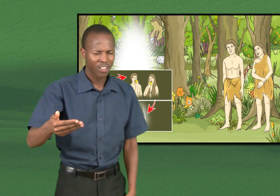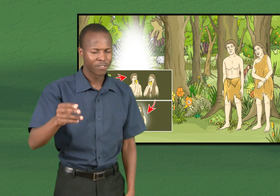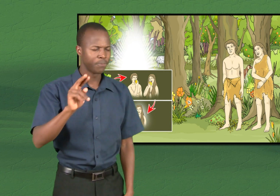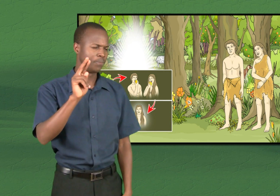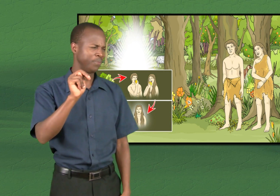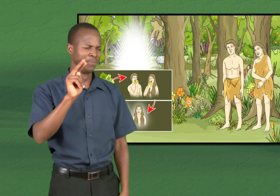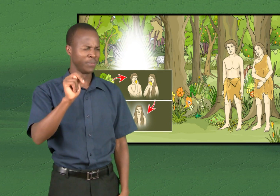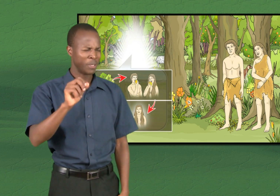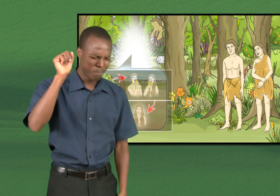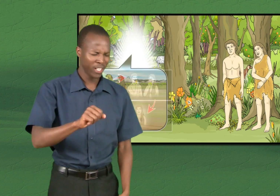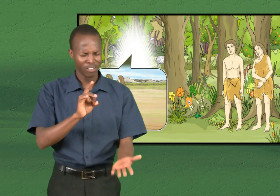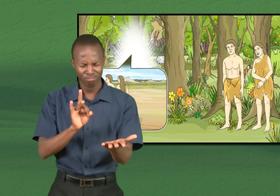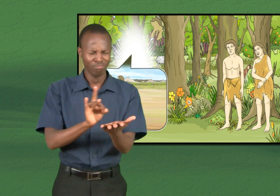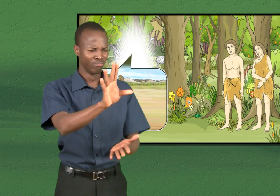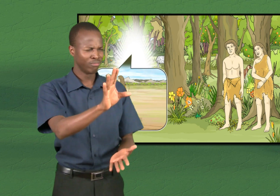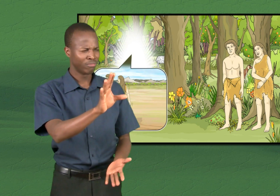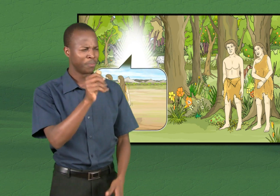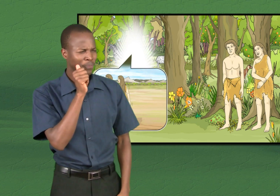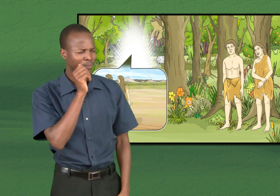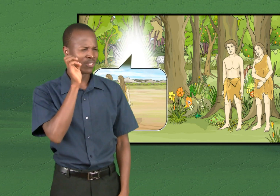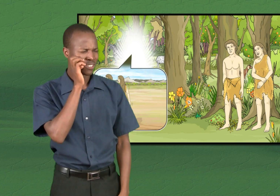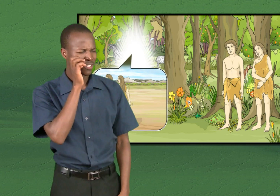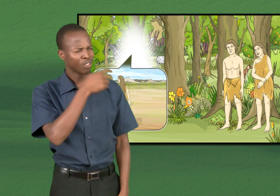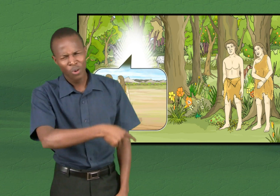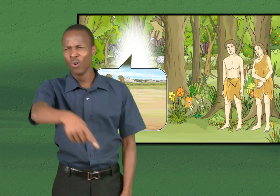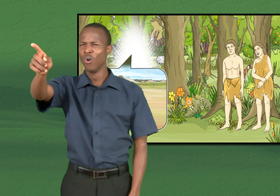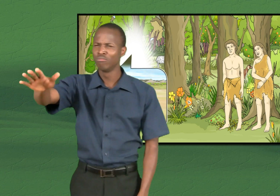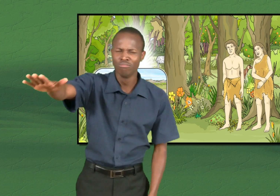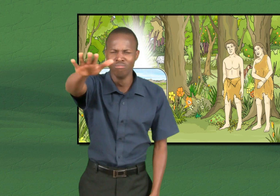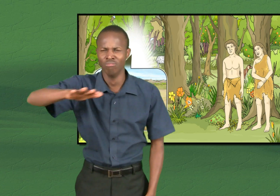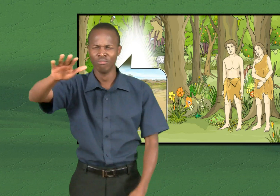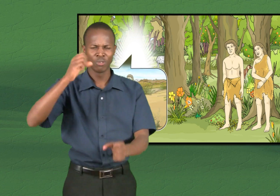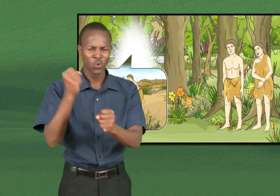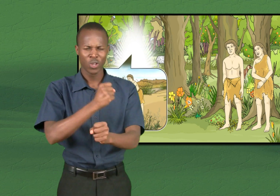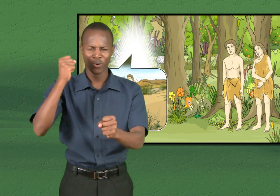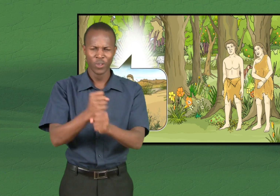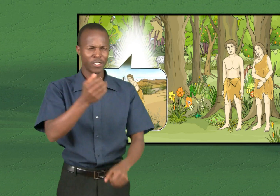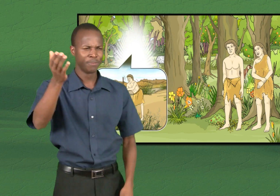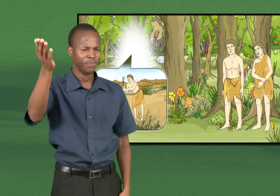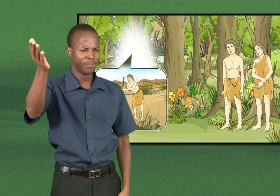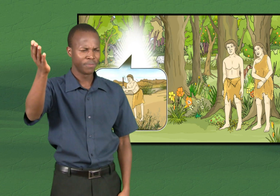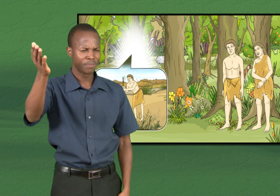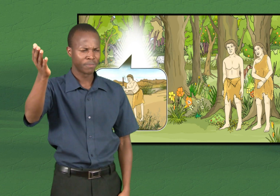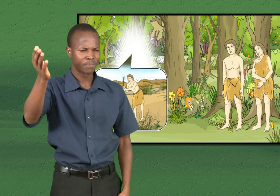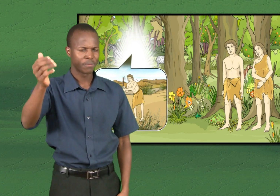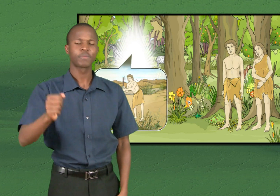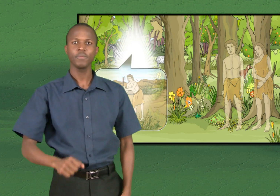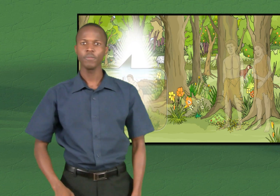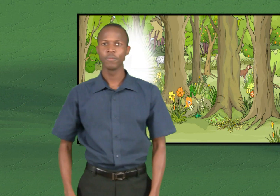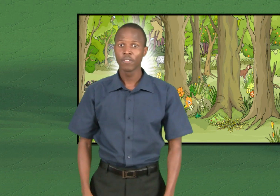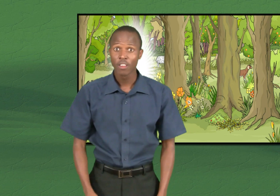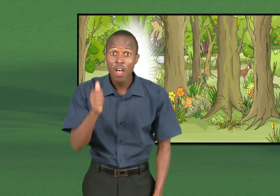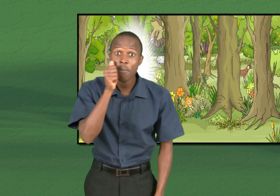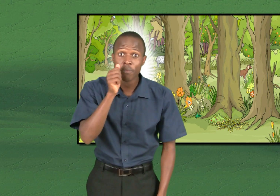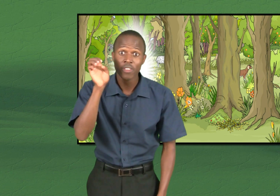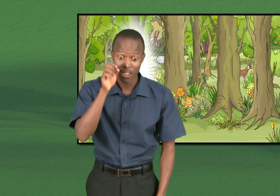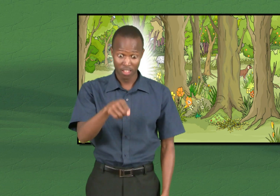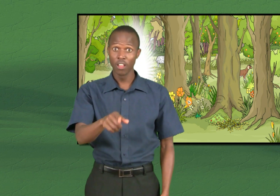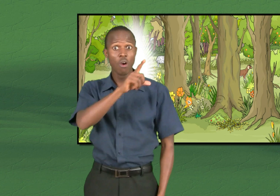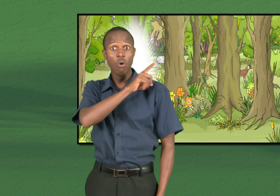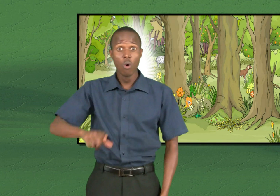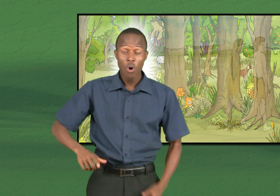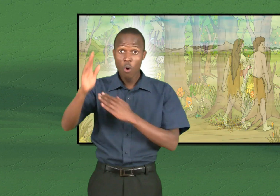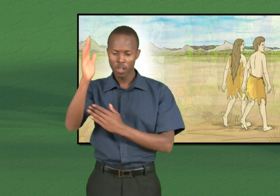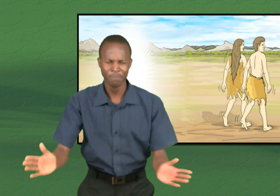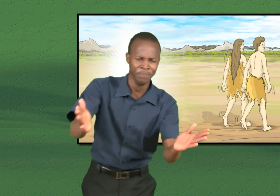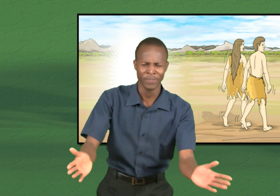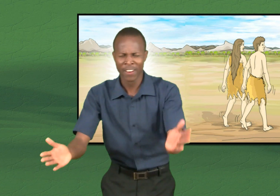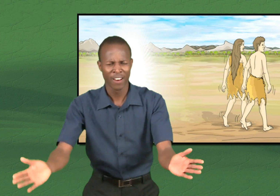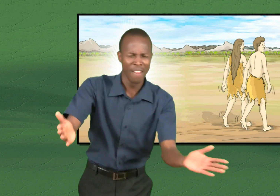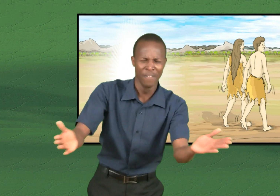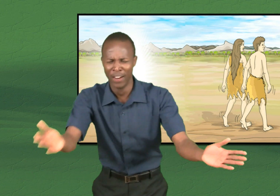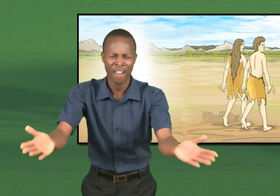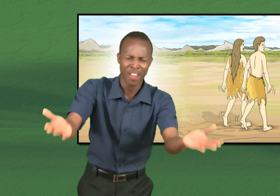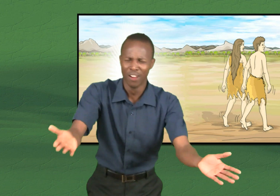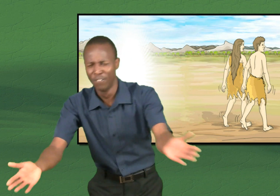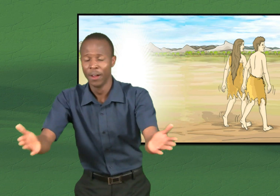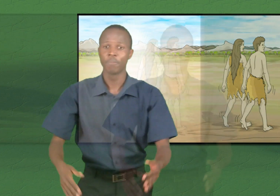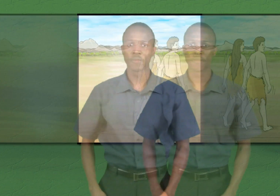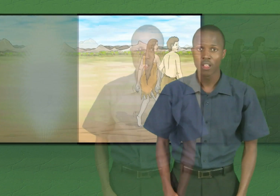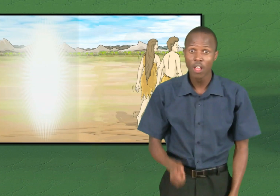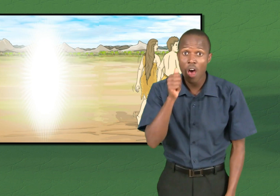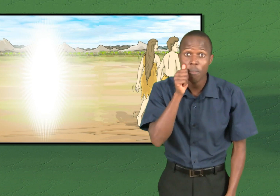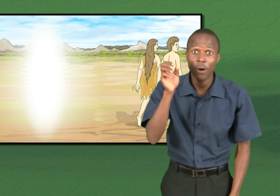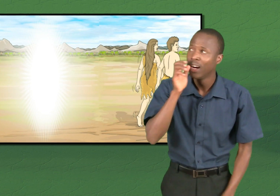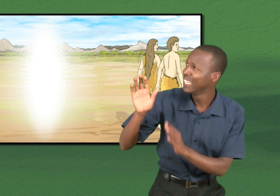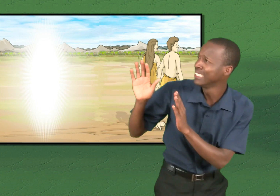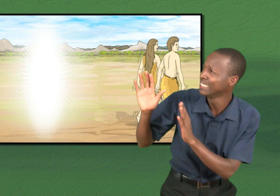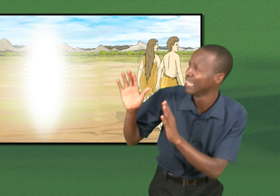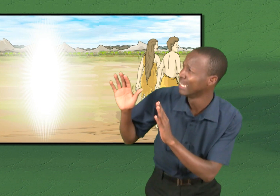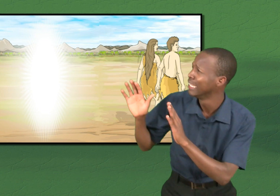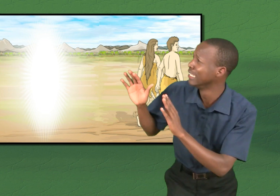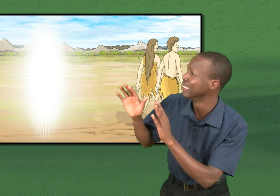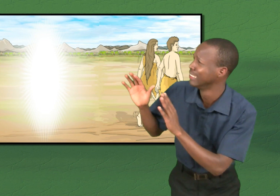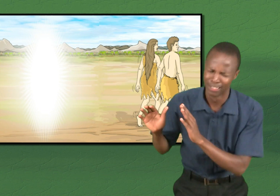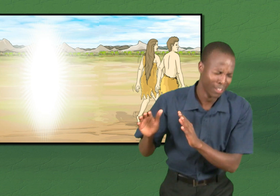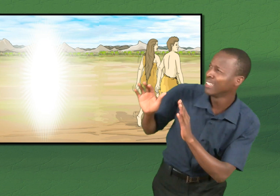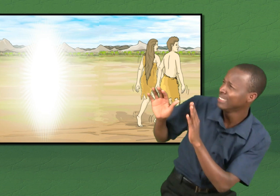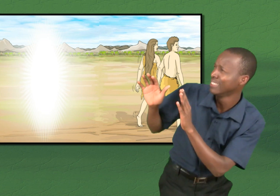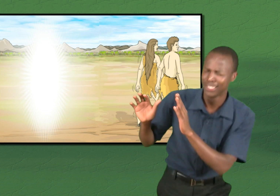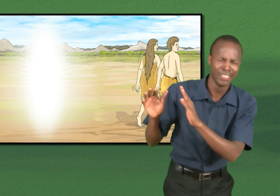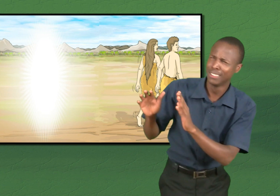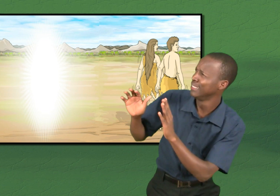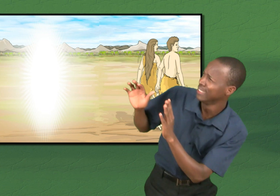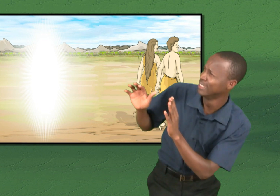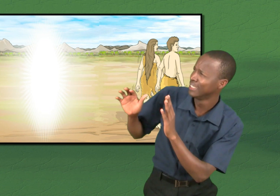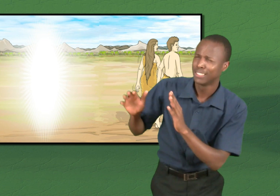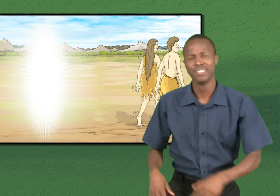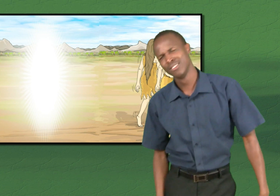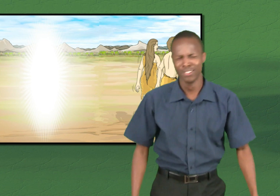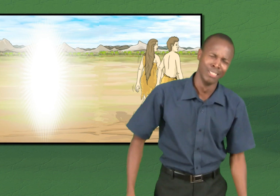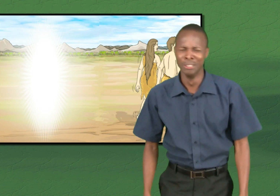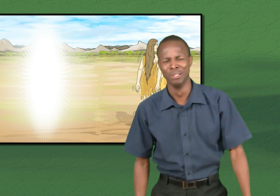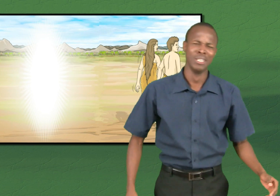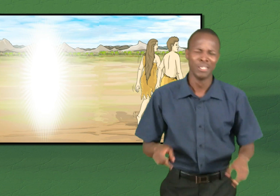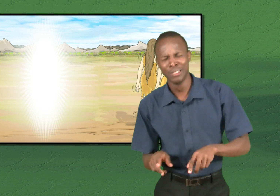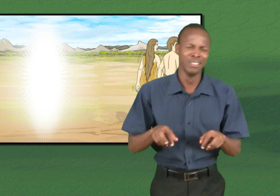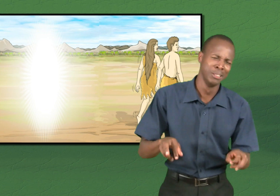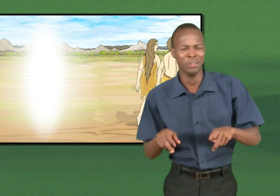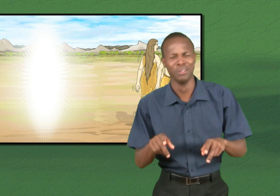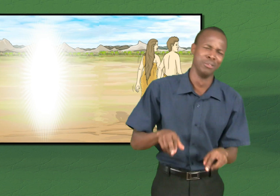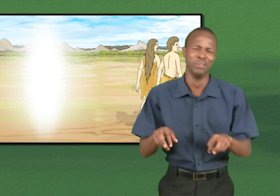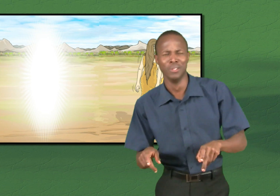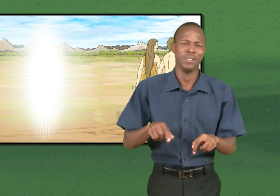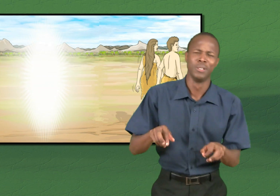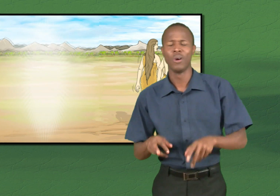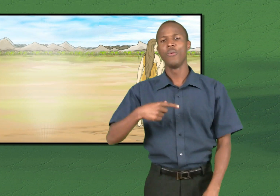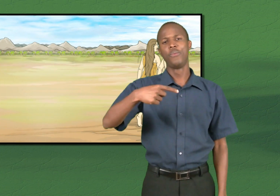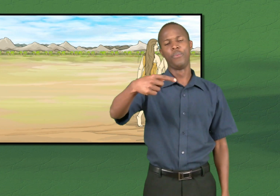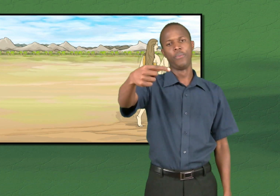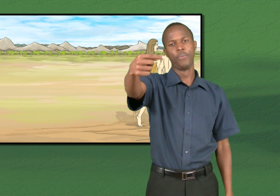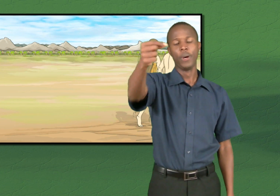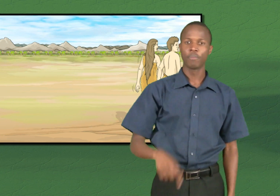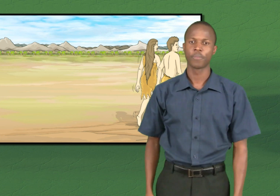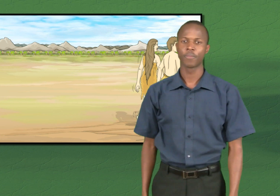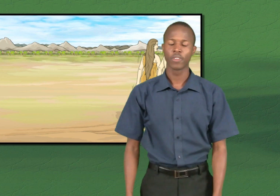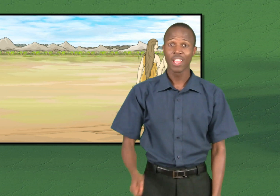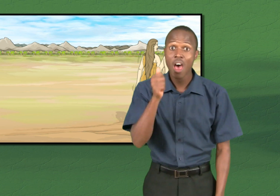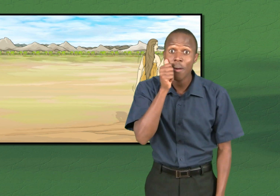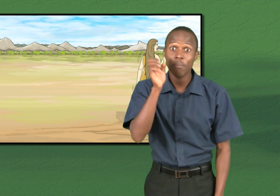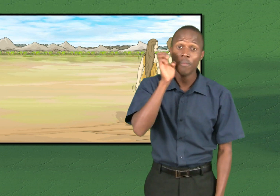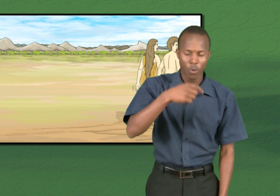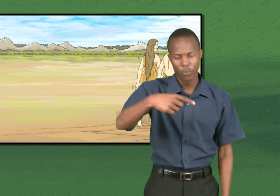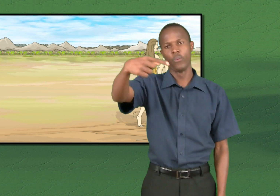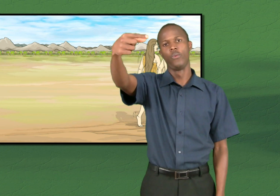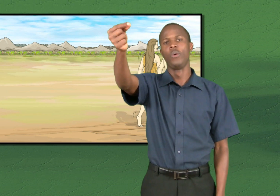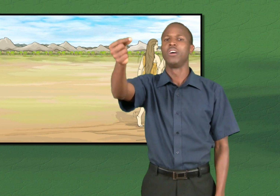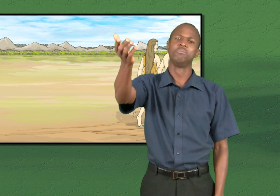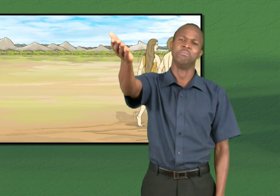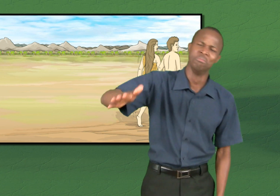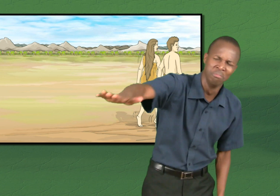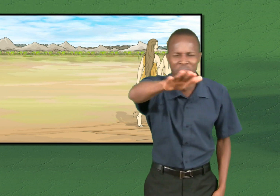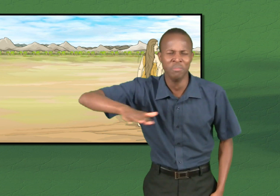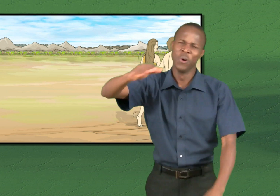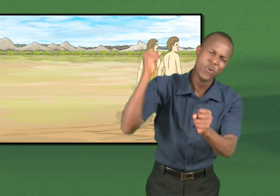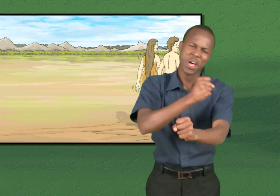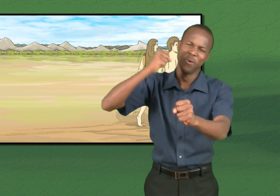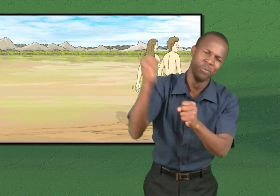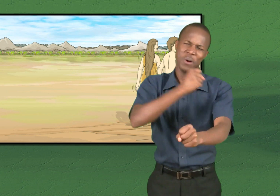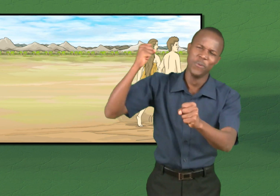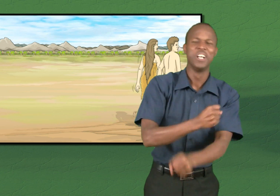Therefore the LORD God banished him from the Garden of Eden to work the ground from which he had been taken.